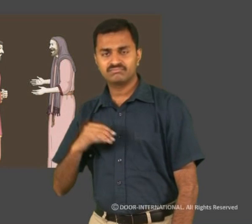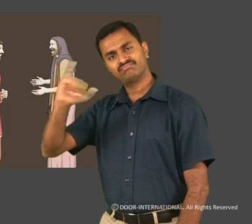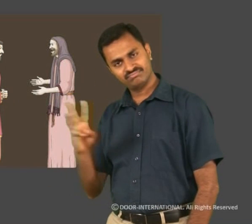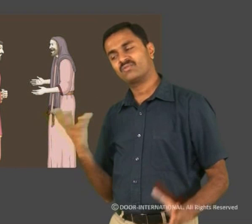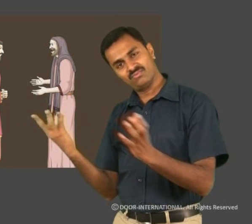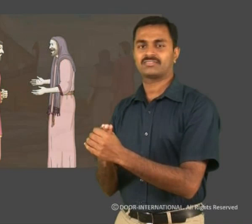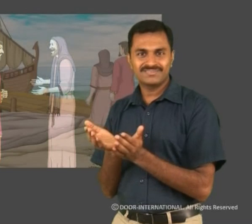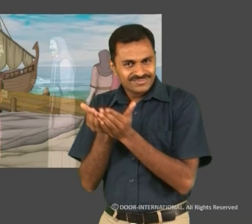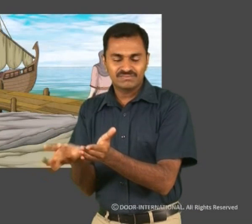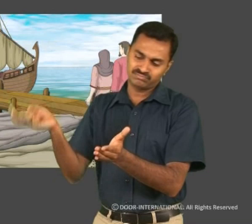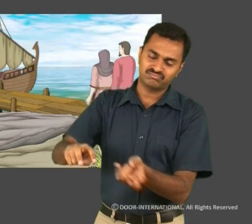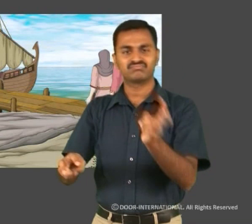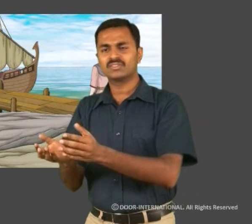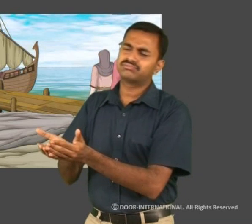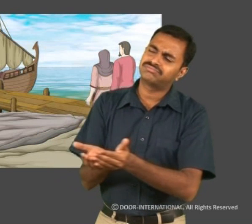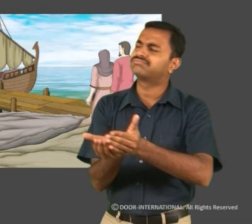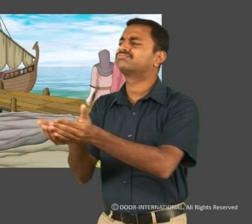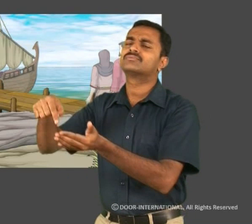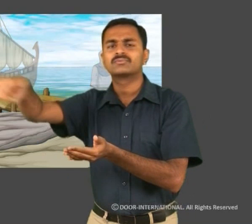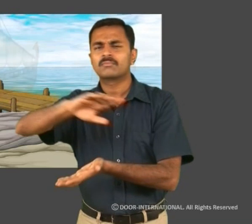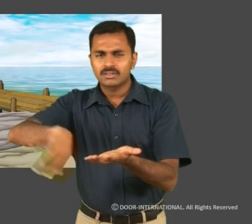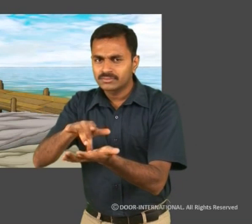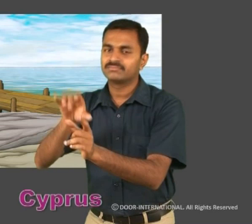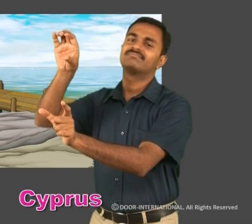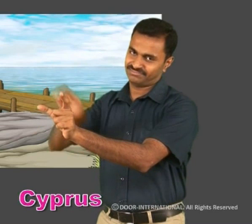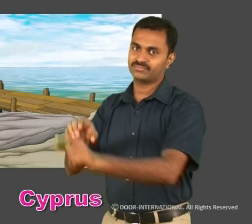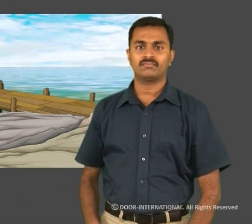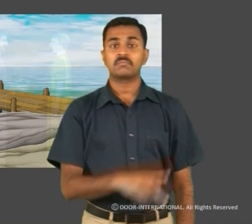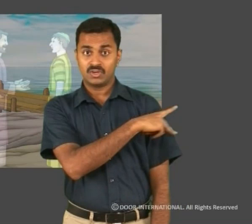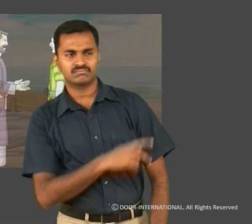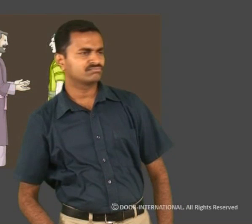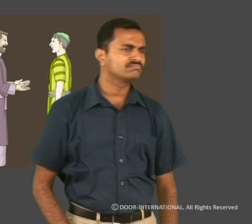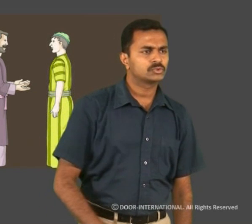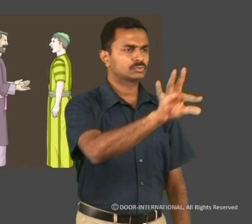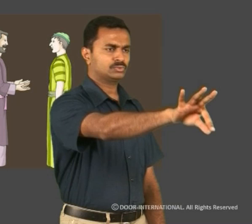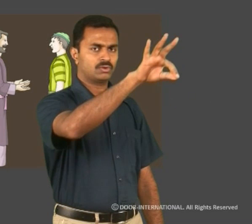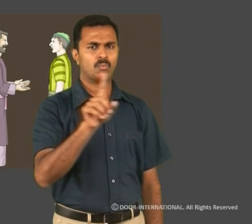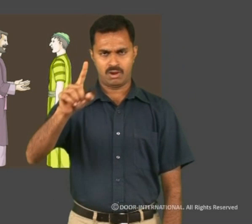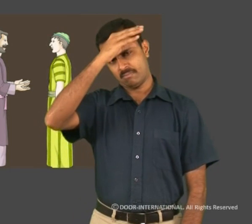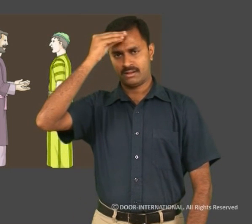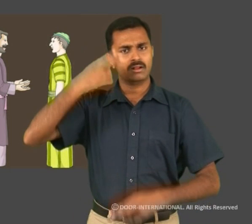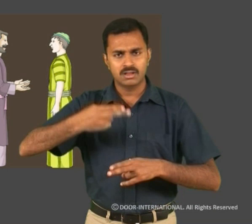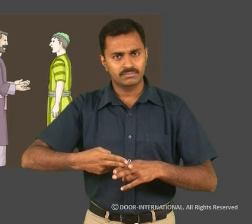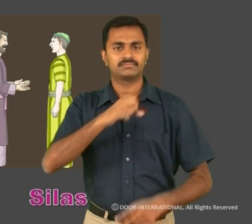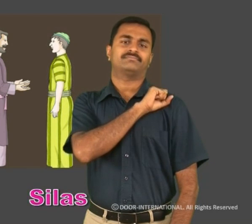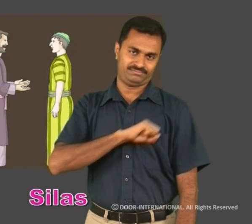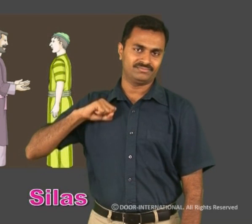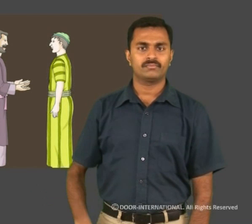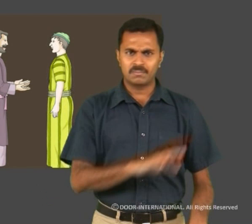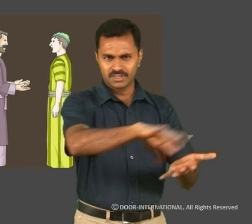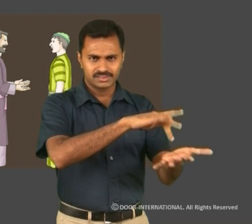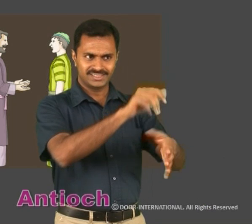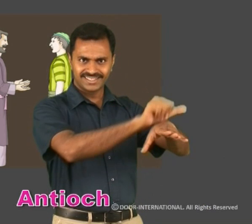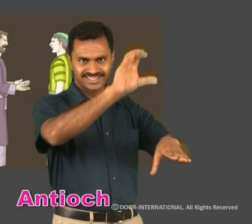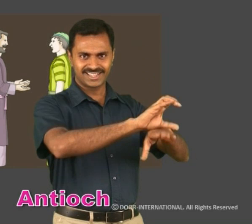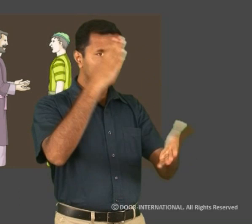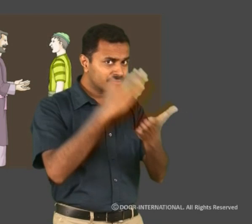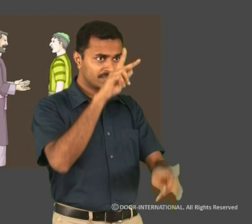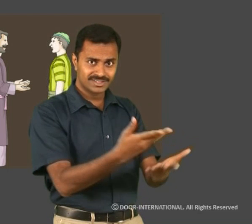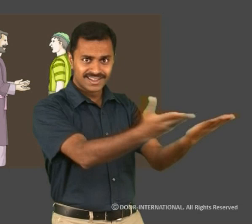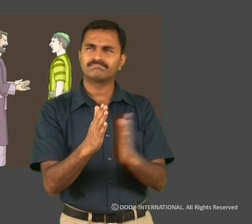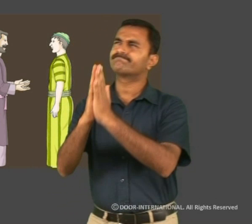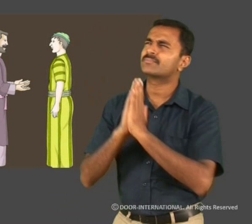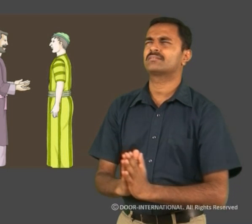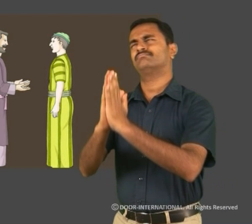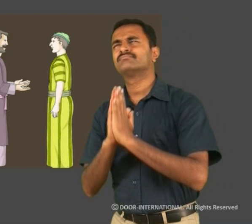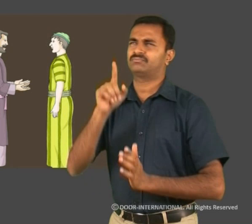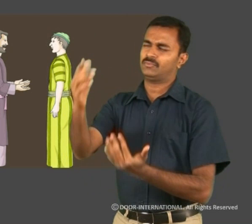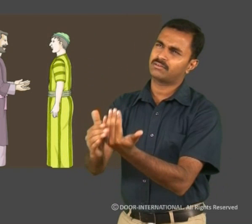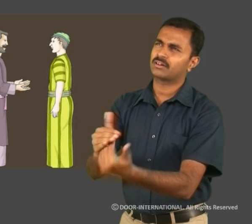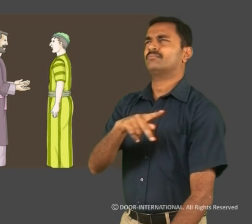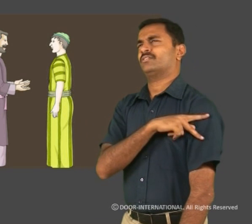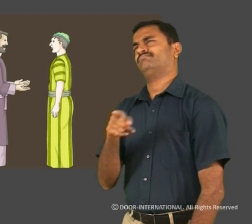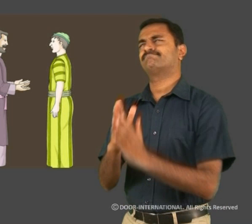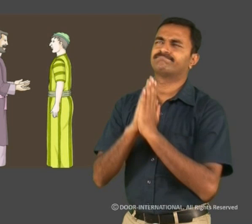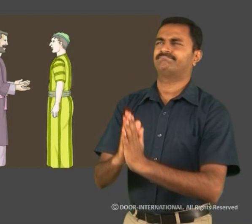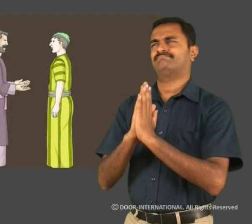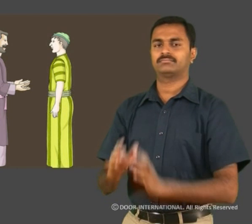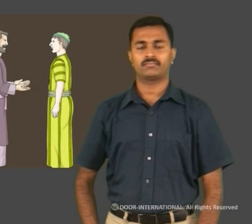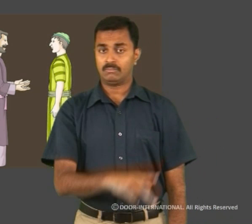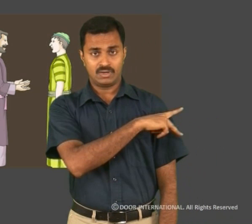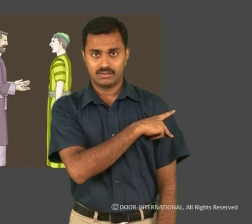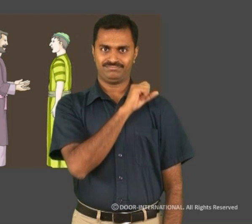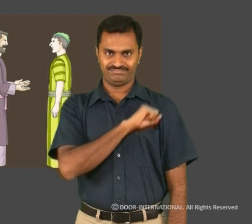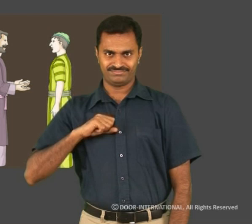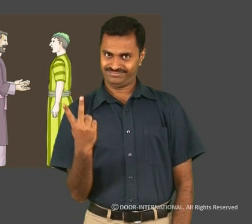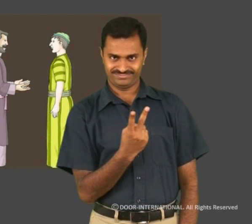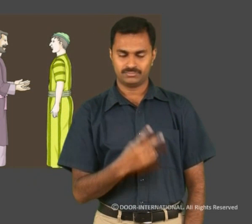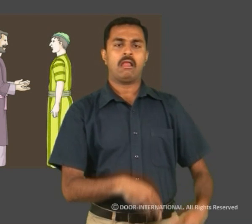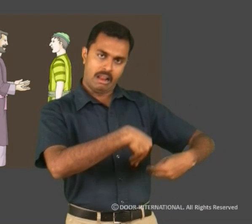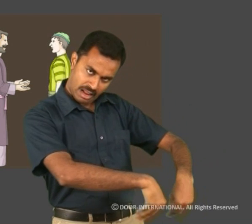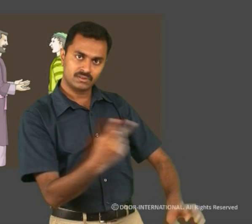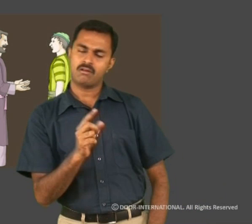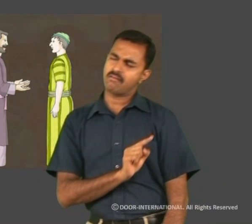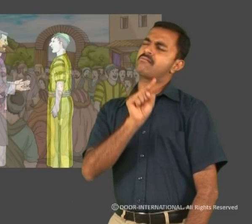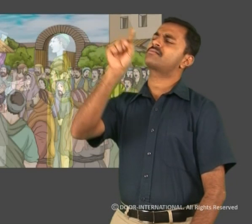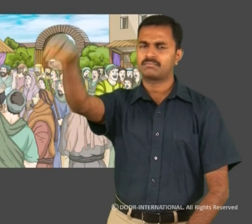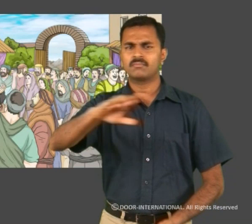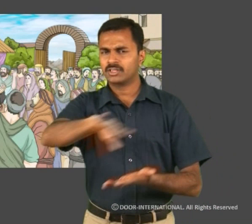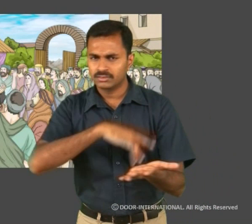Barnabas took Mark and sailed for Cyprus, but Paul chose Silas and left, commended by the brothers to the grace of the Lord.